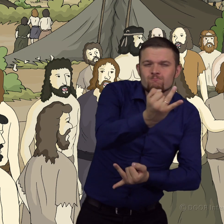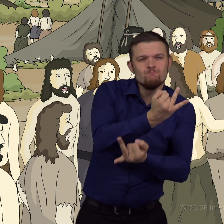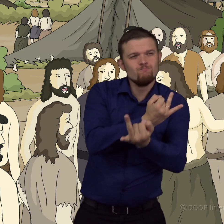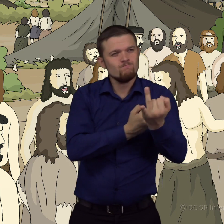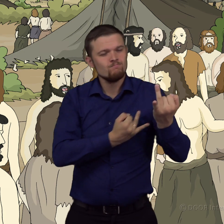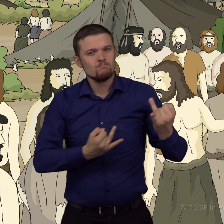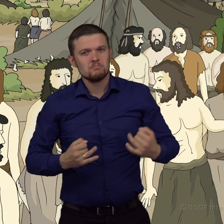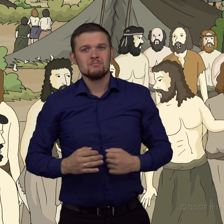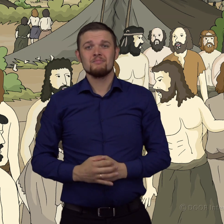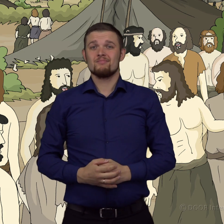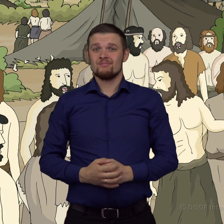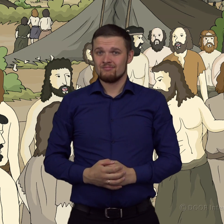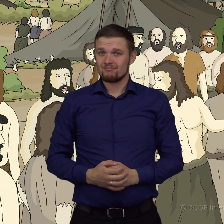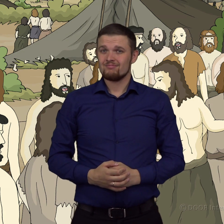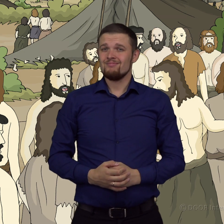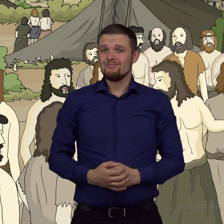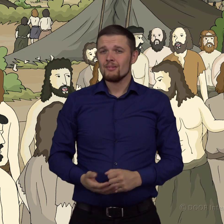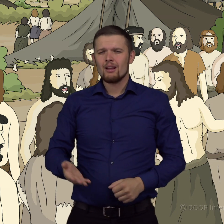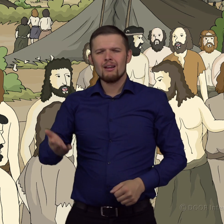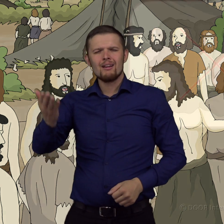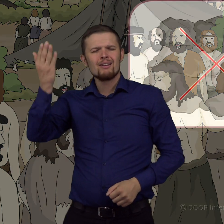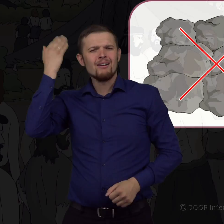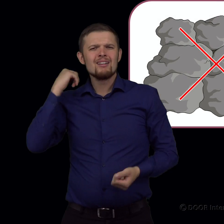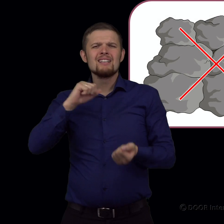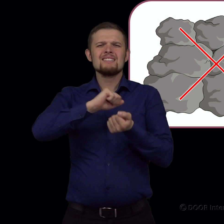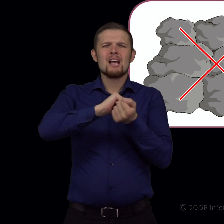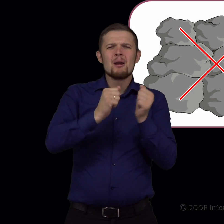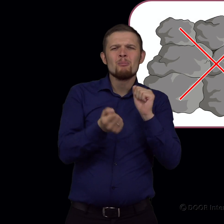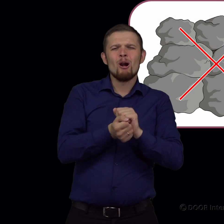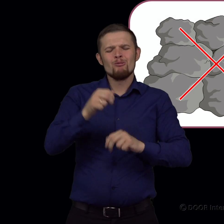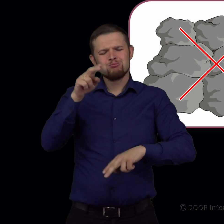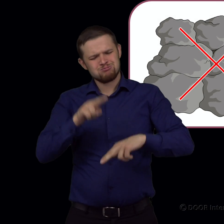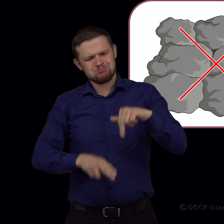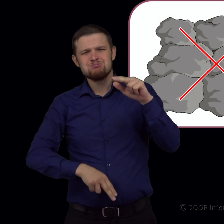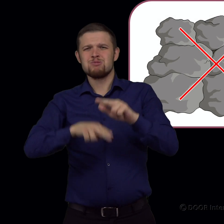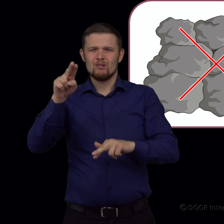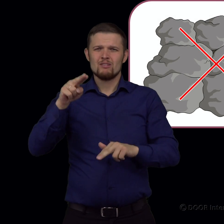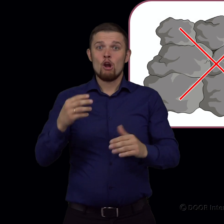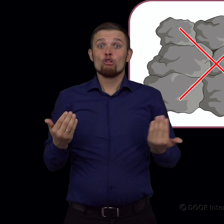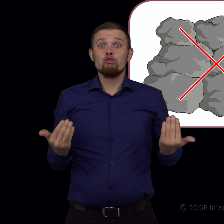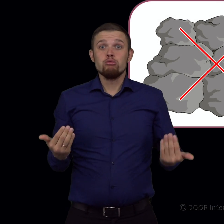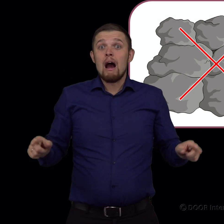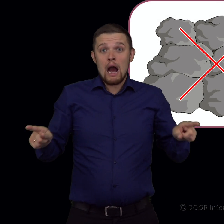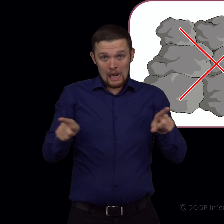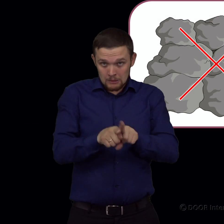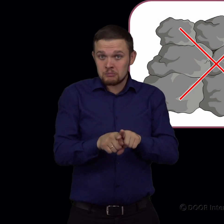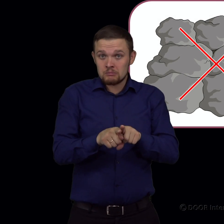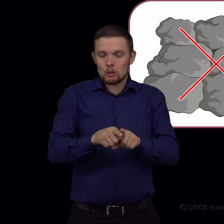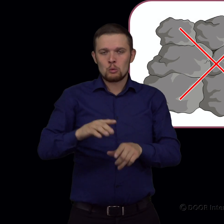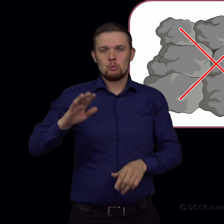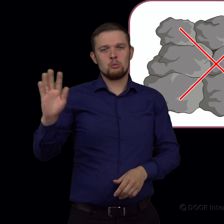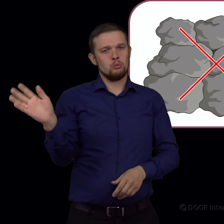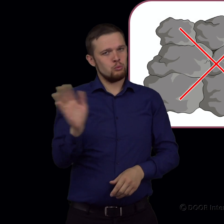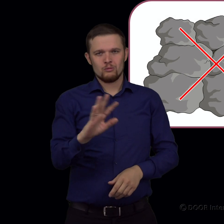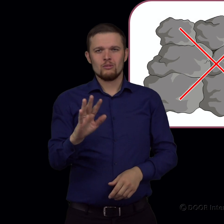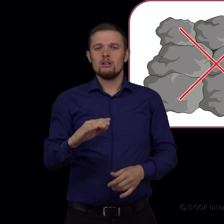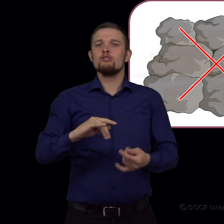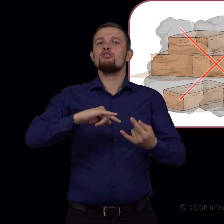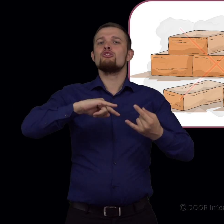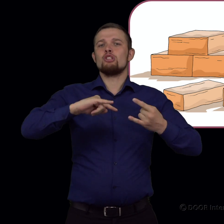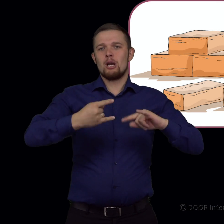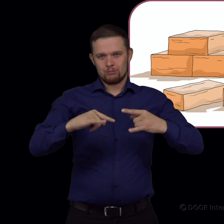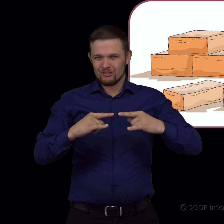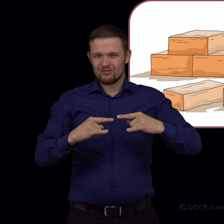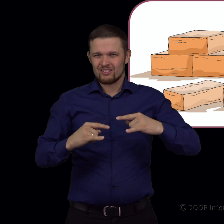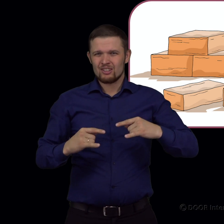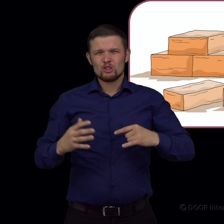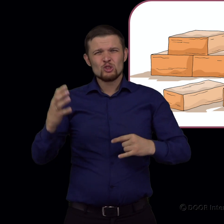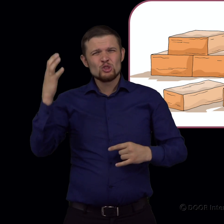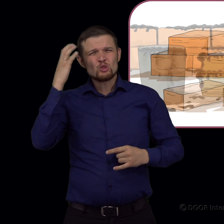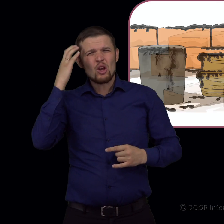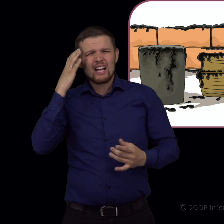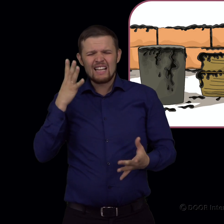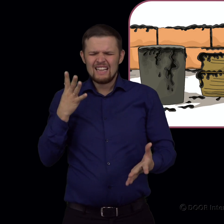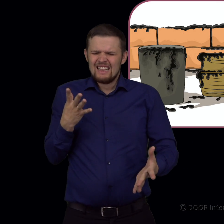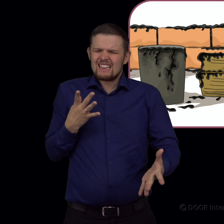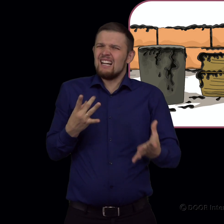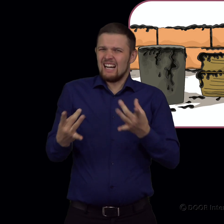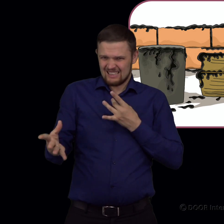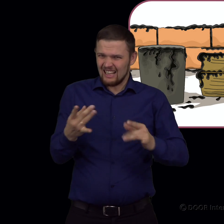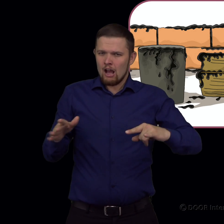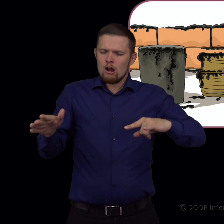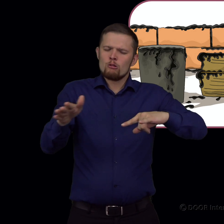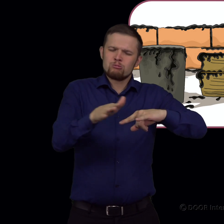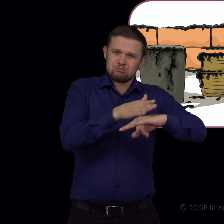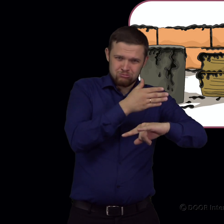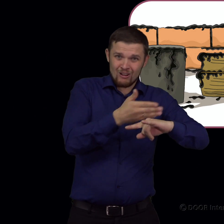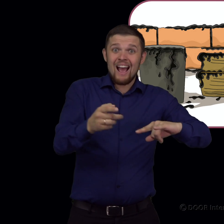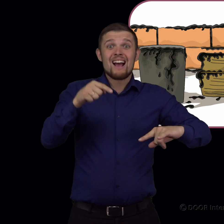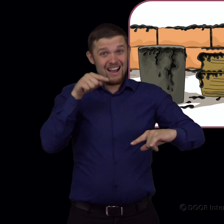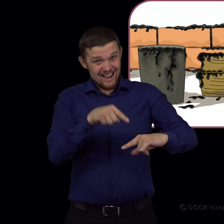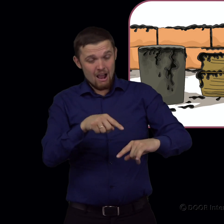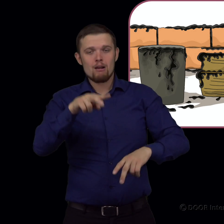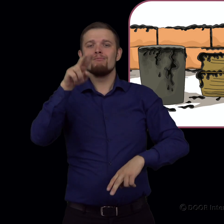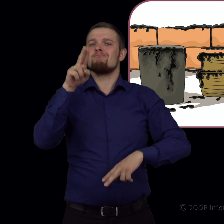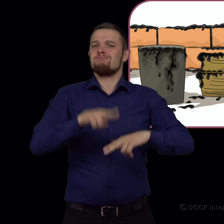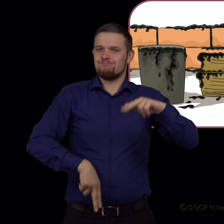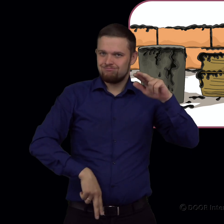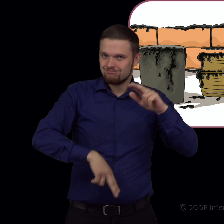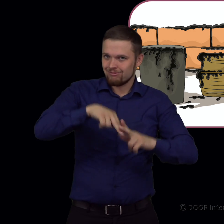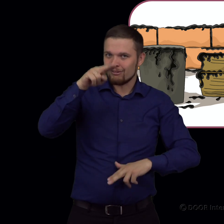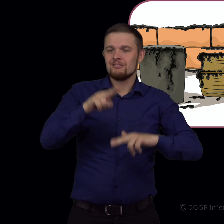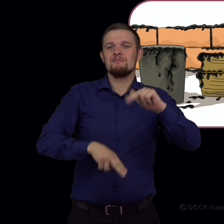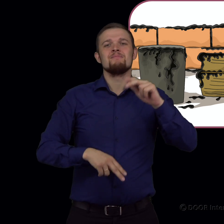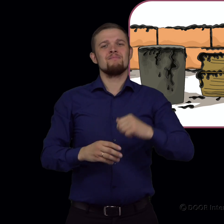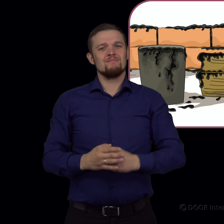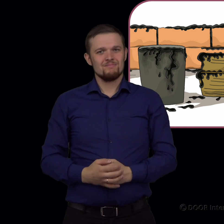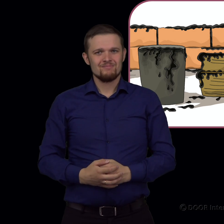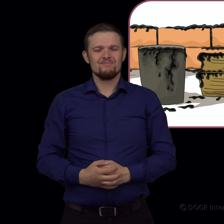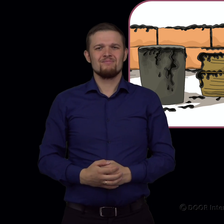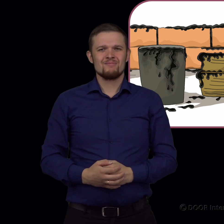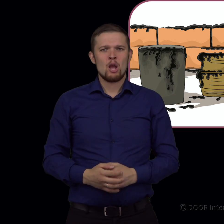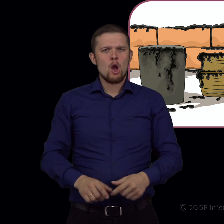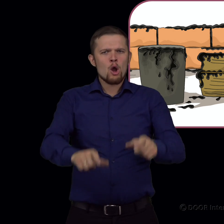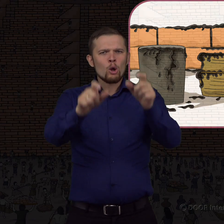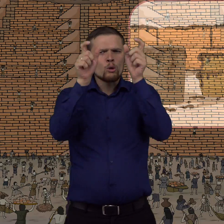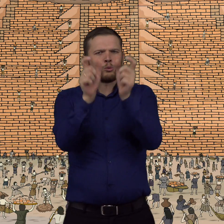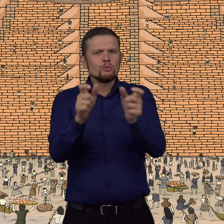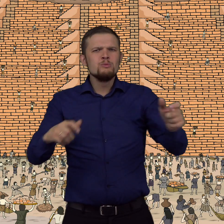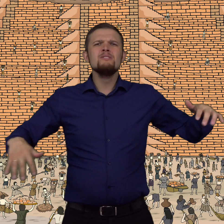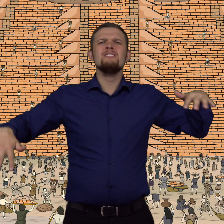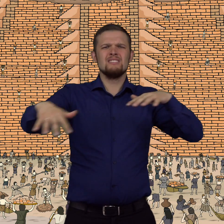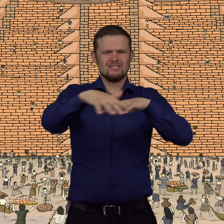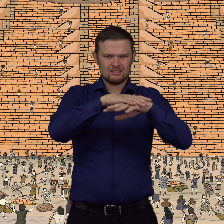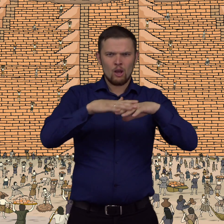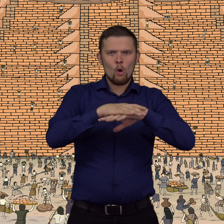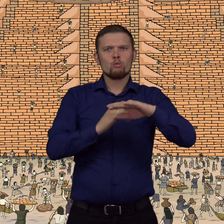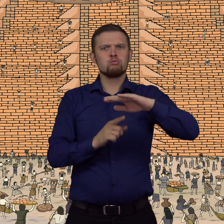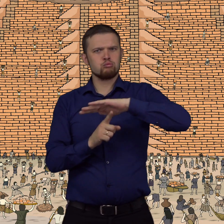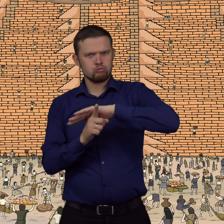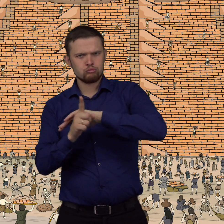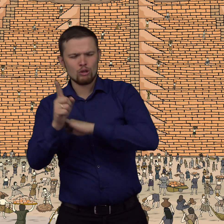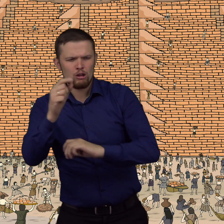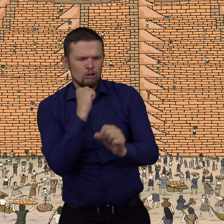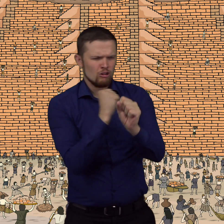So they used brick instead of stone, and tar instead of mortar.